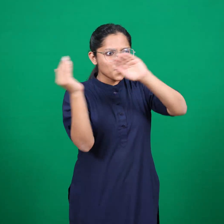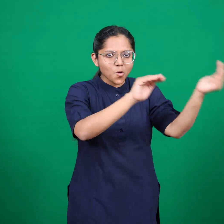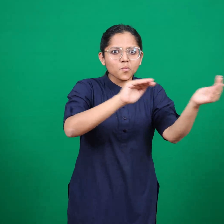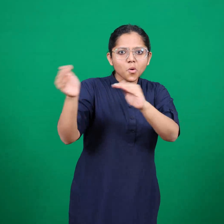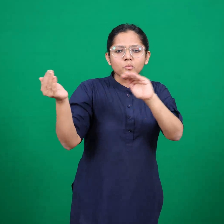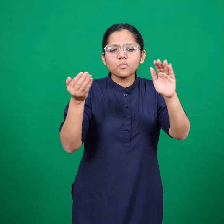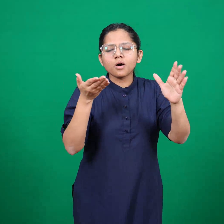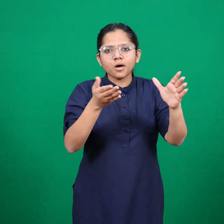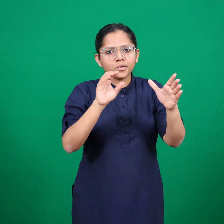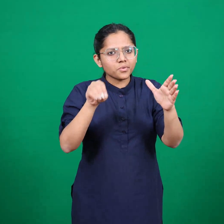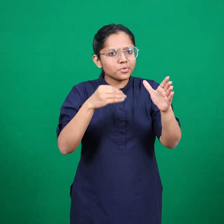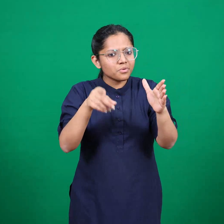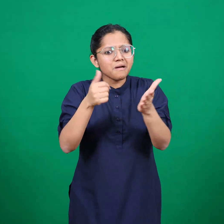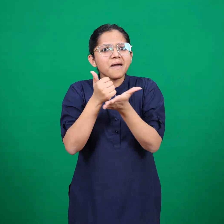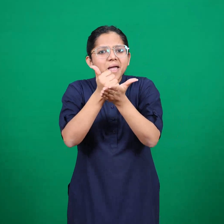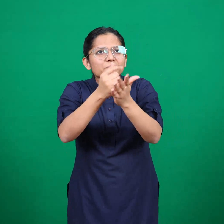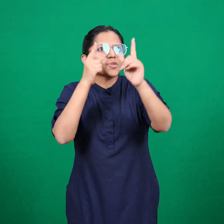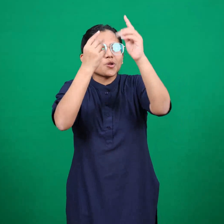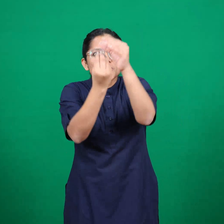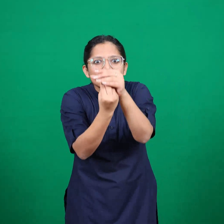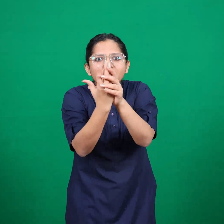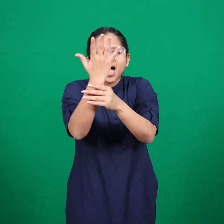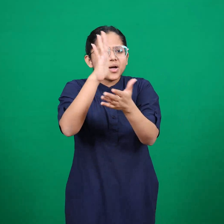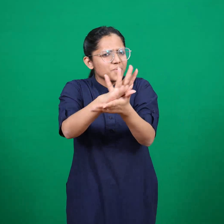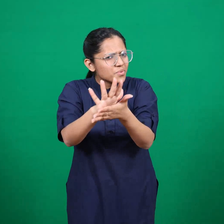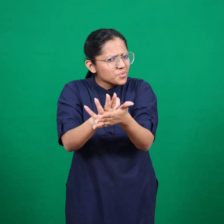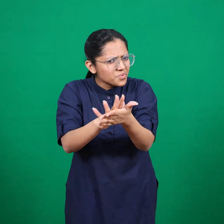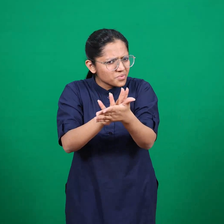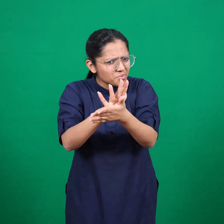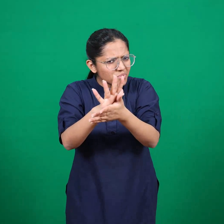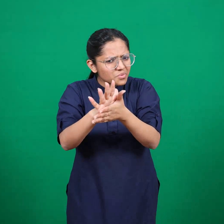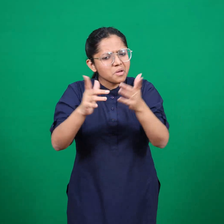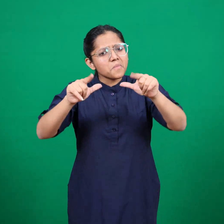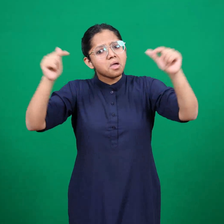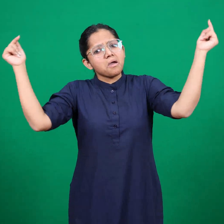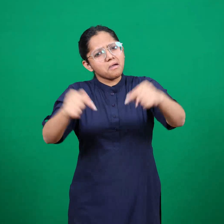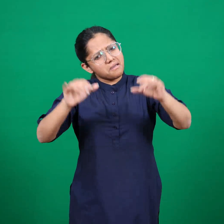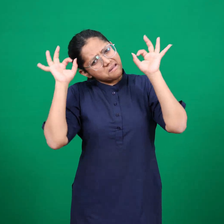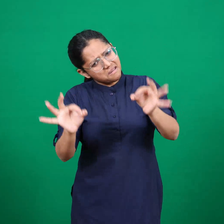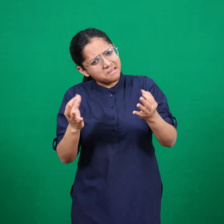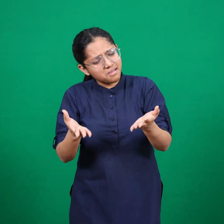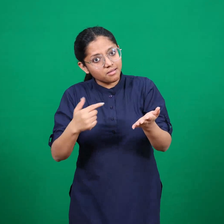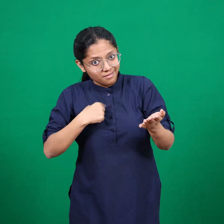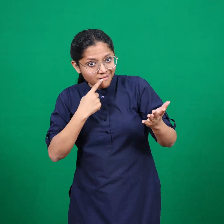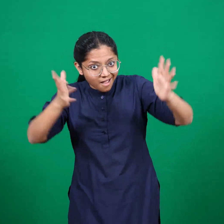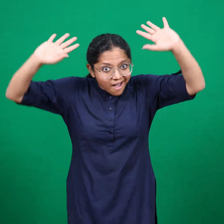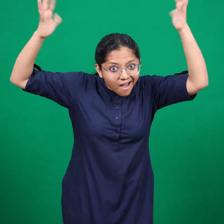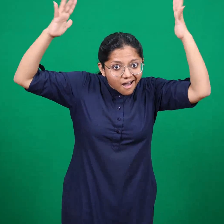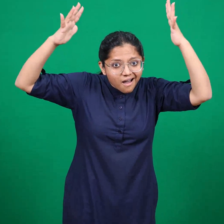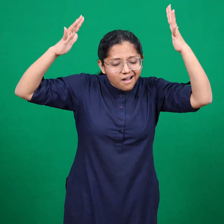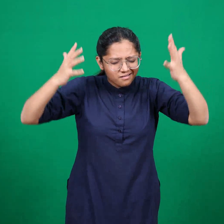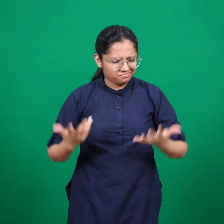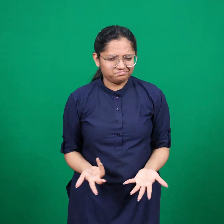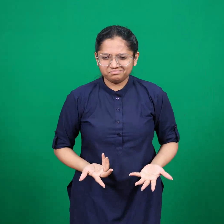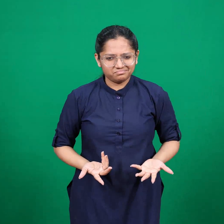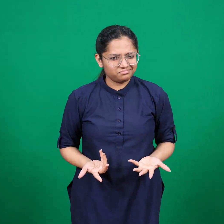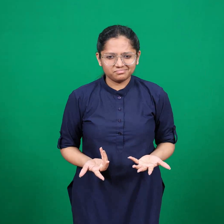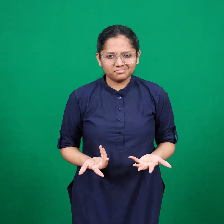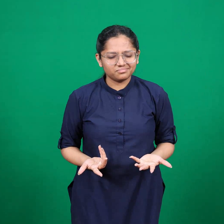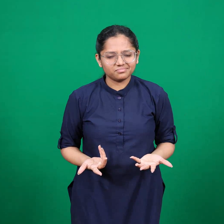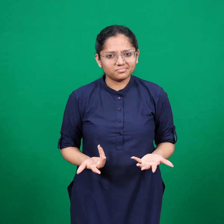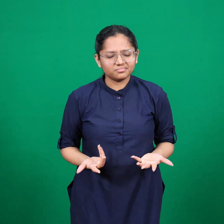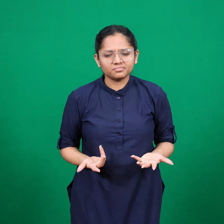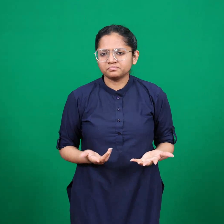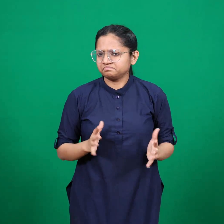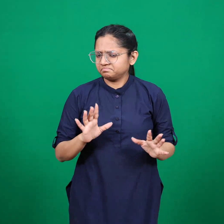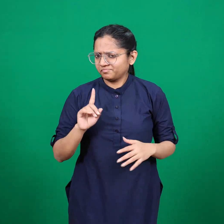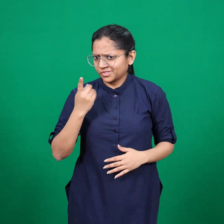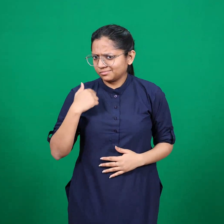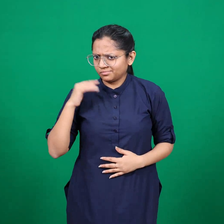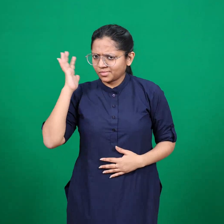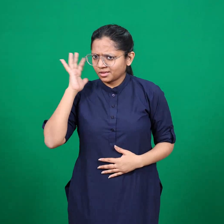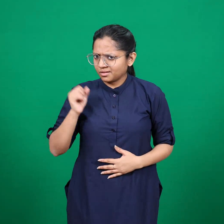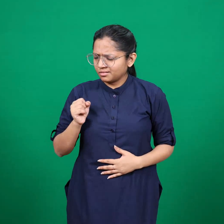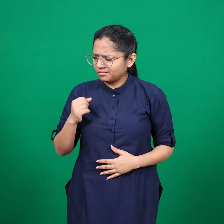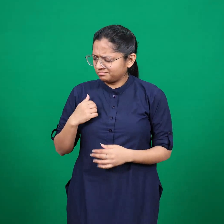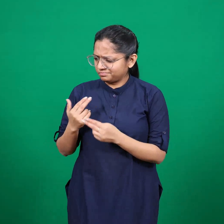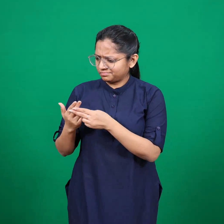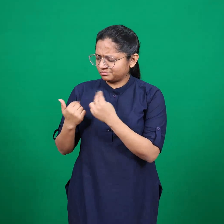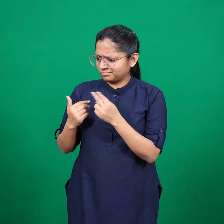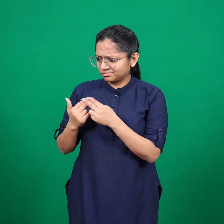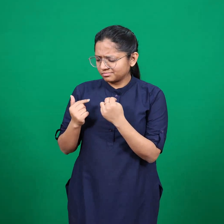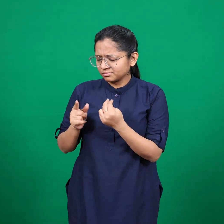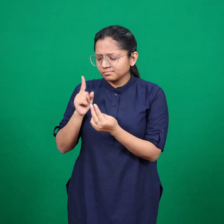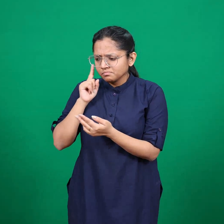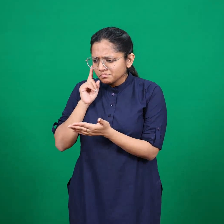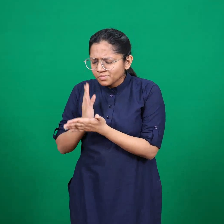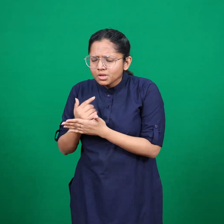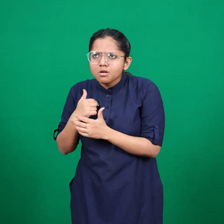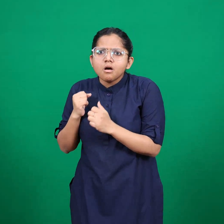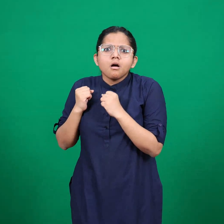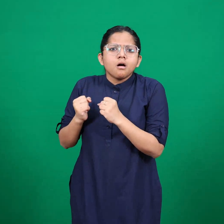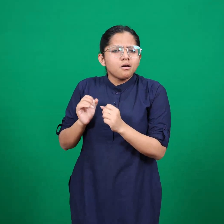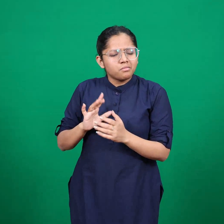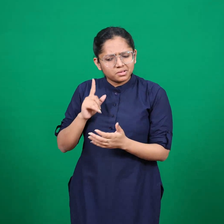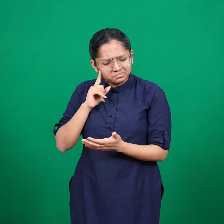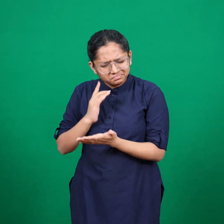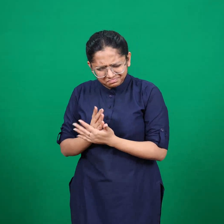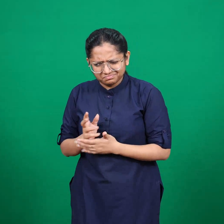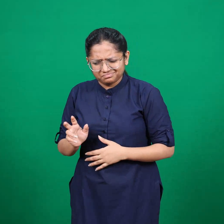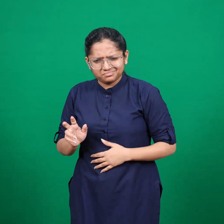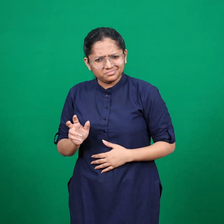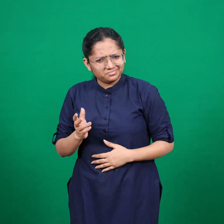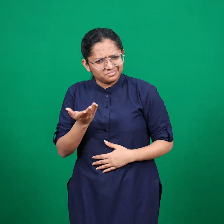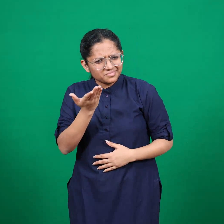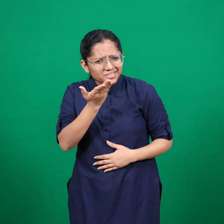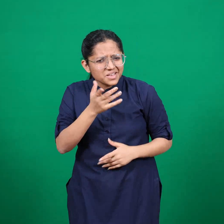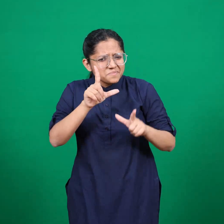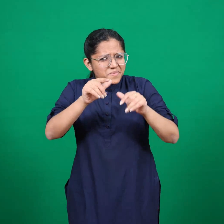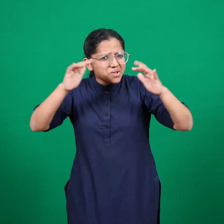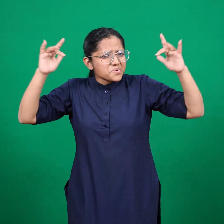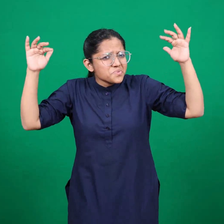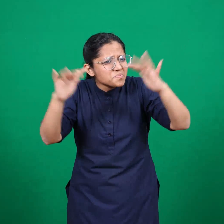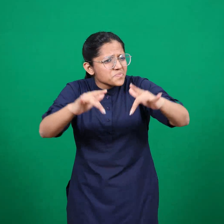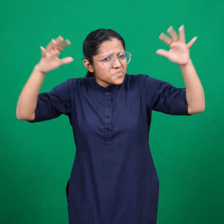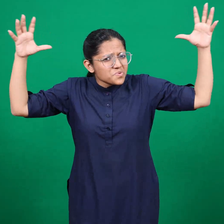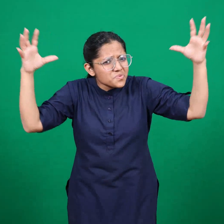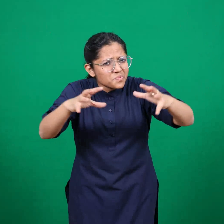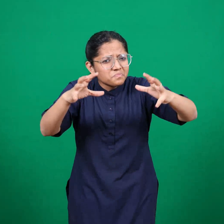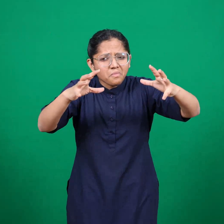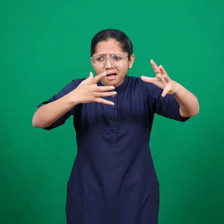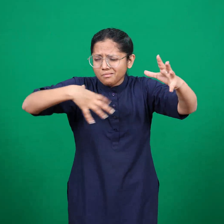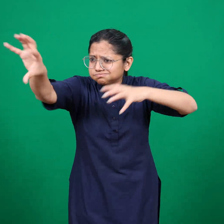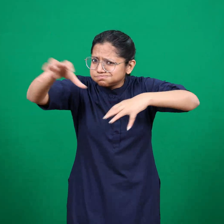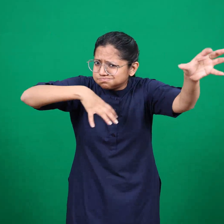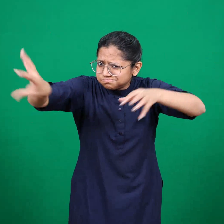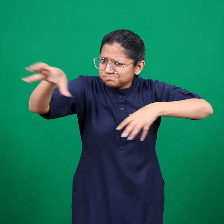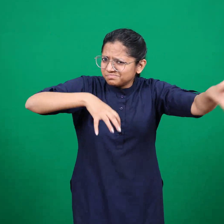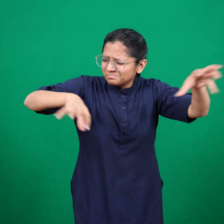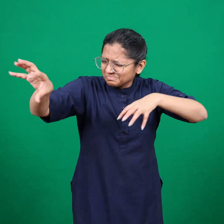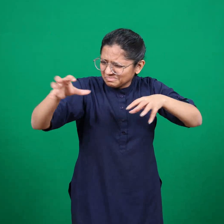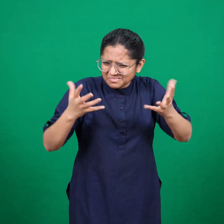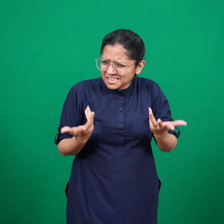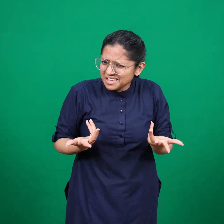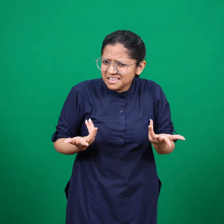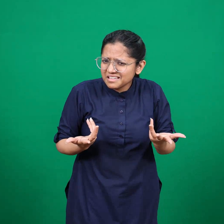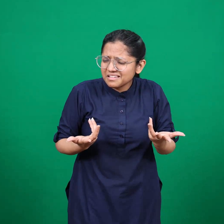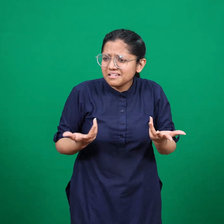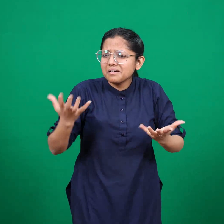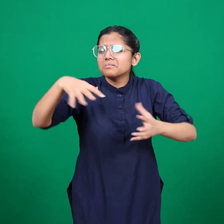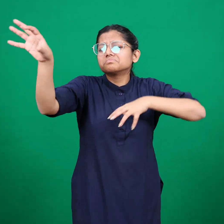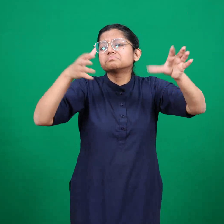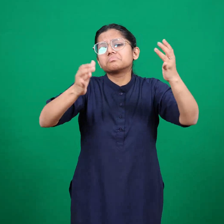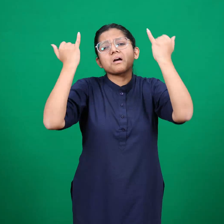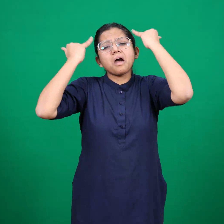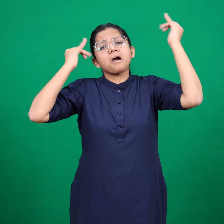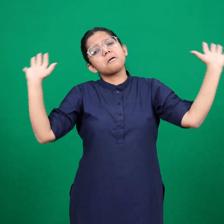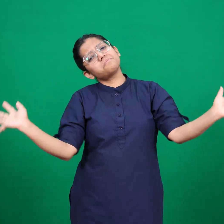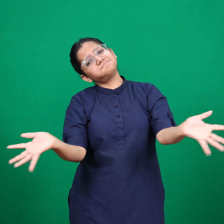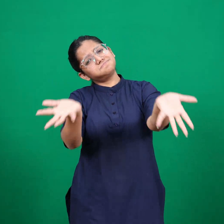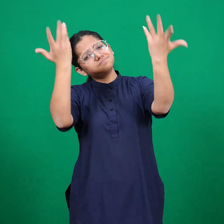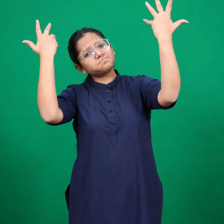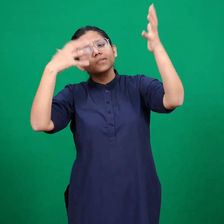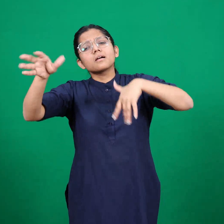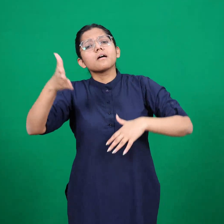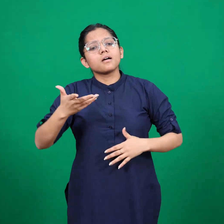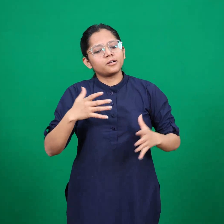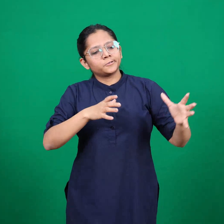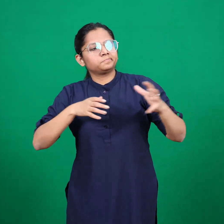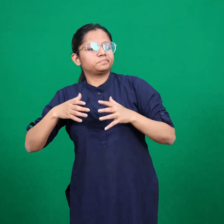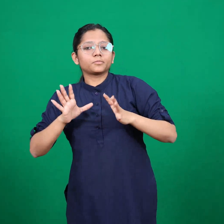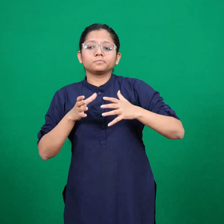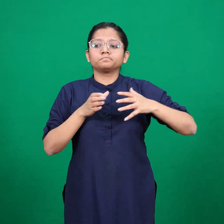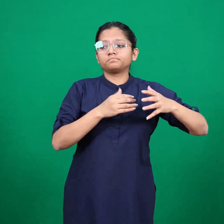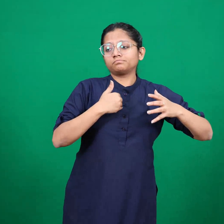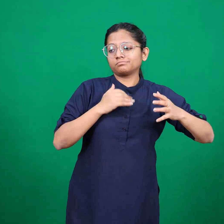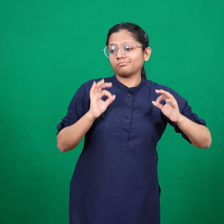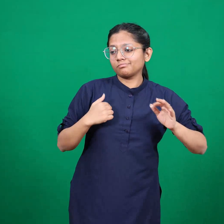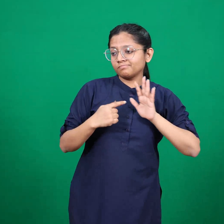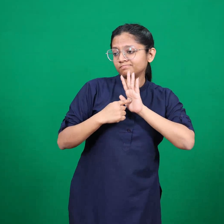First of all, I hear that when you come together as a church, there are divisions among you, and in part I believe it.